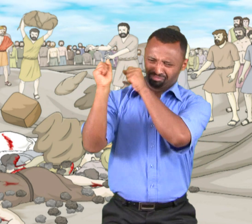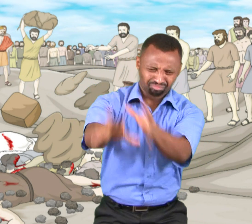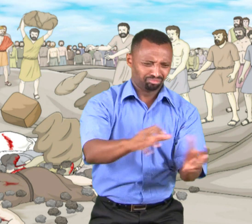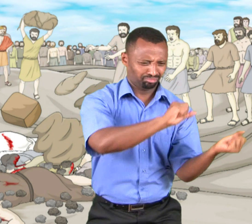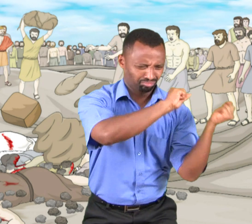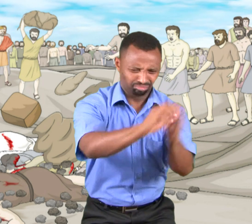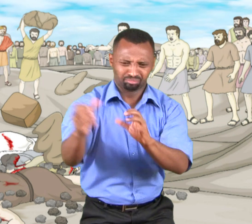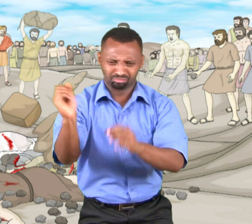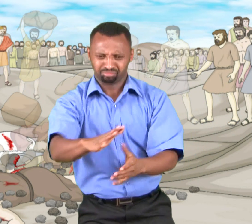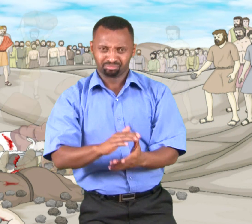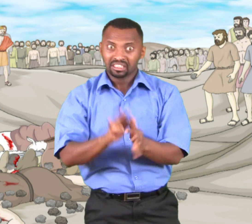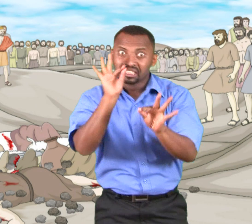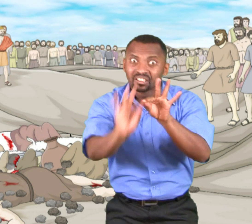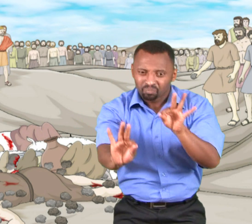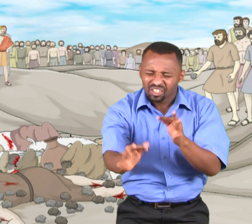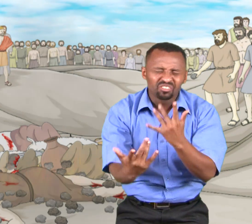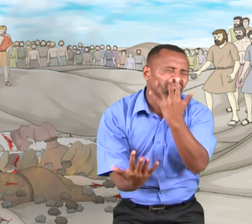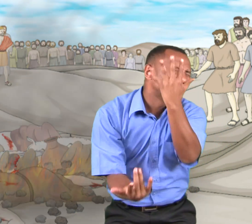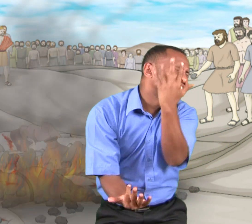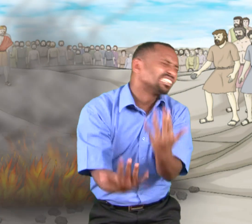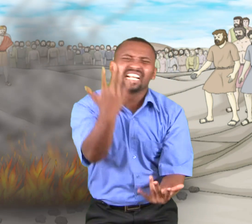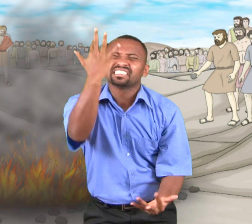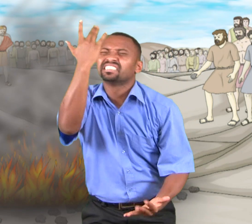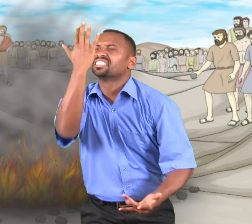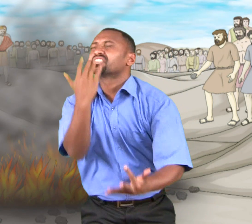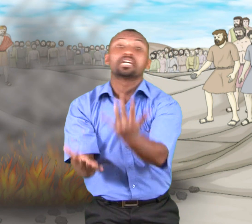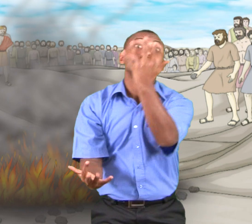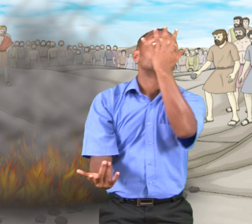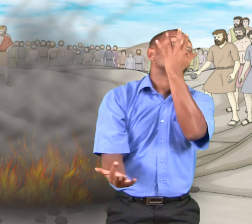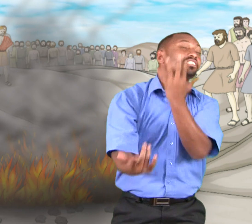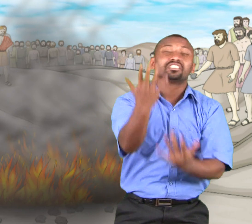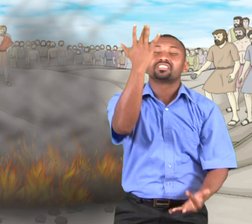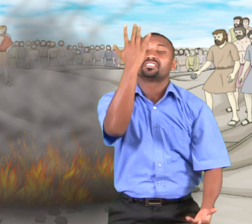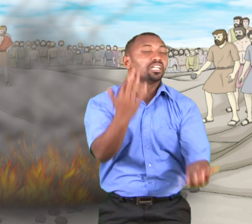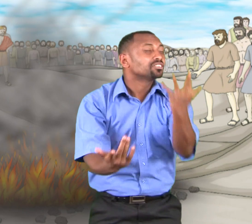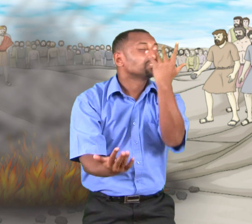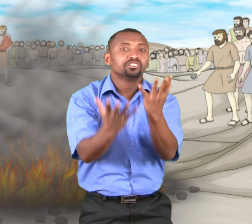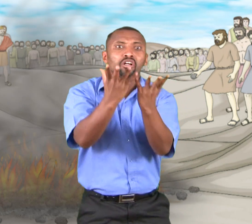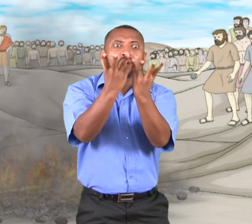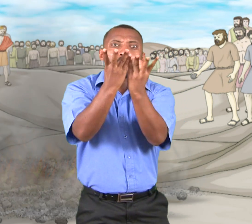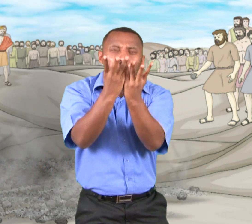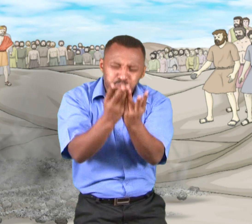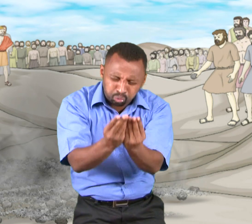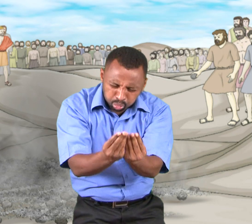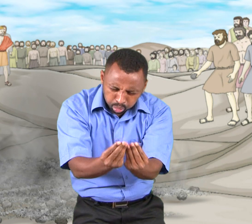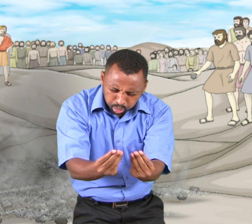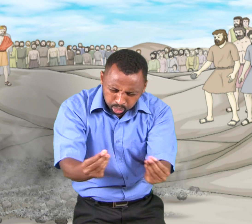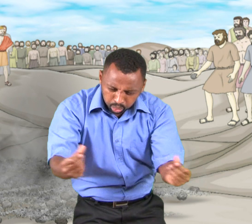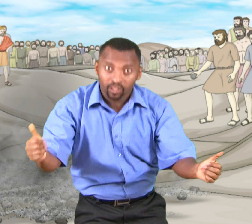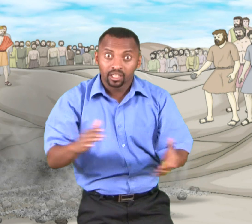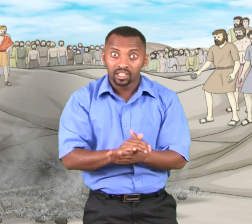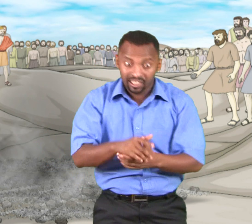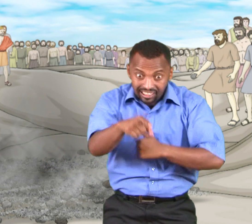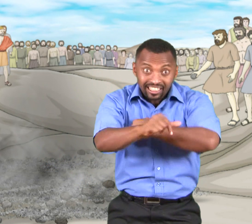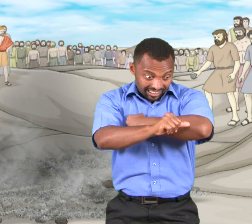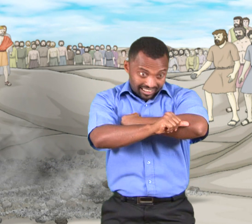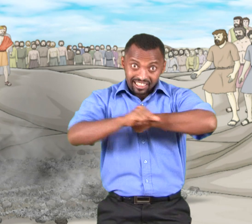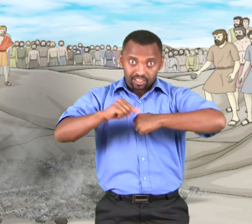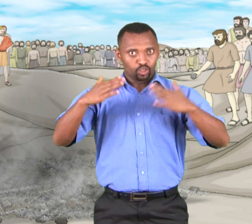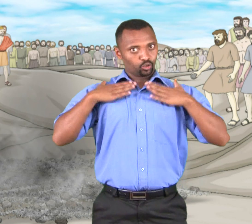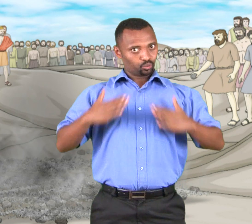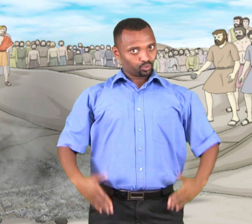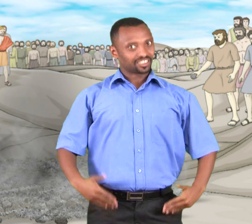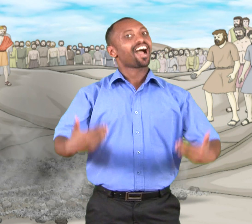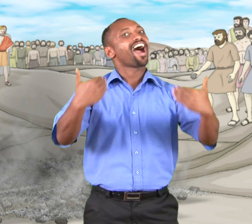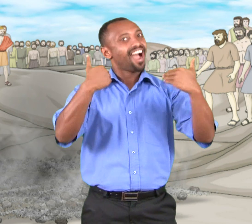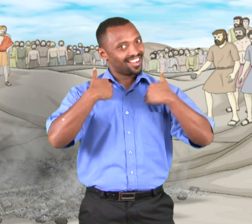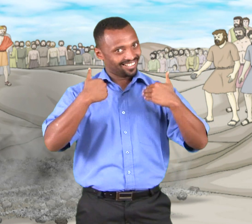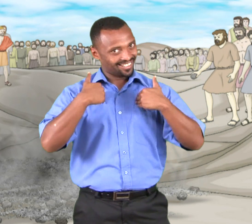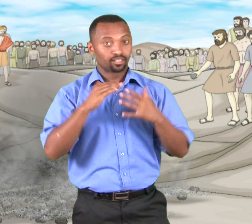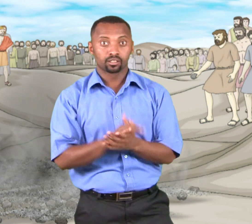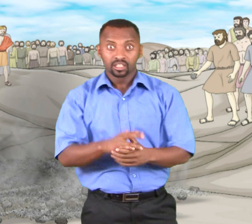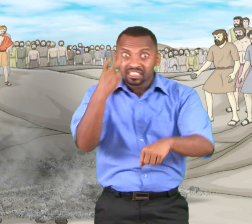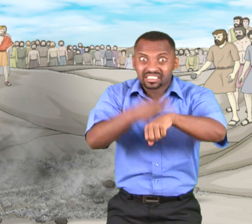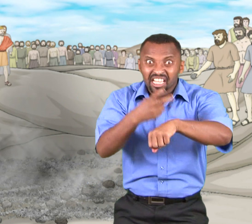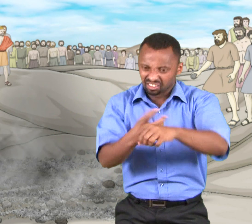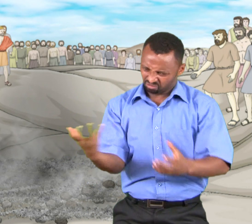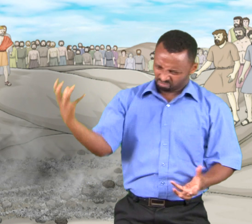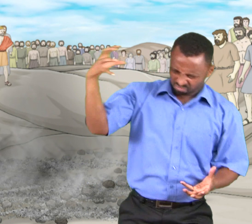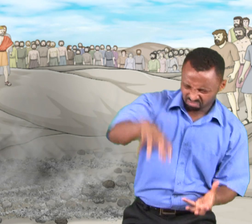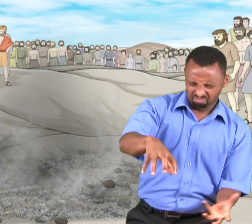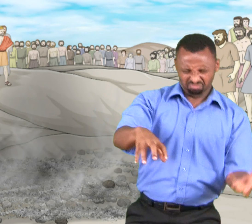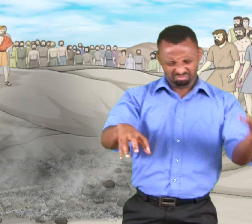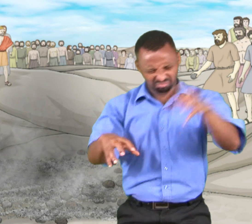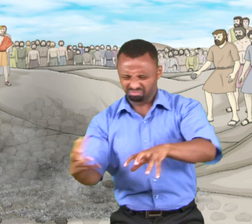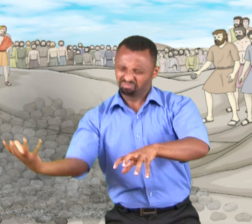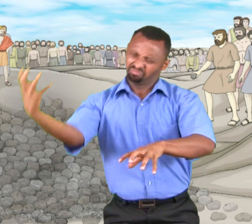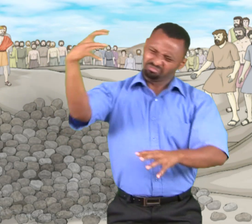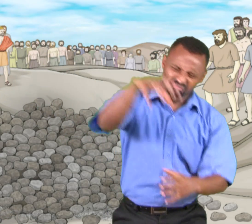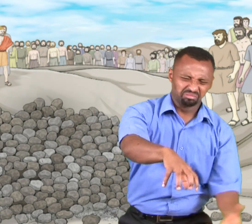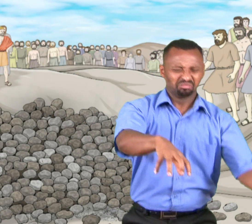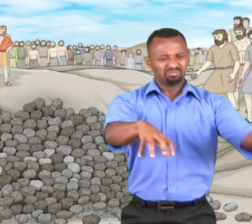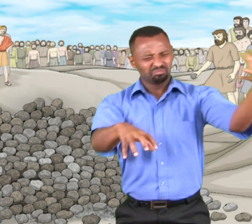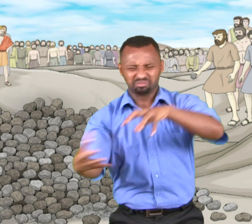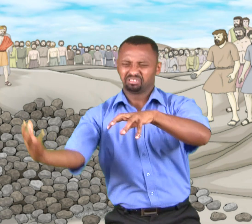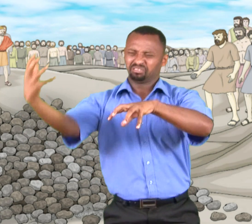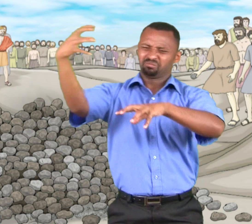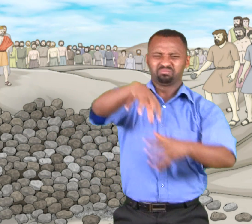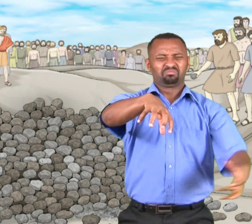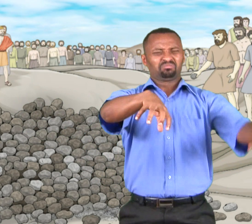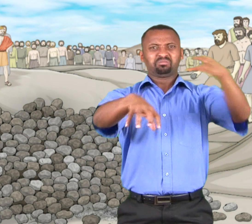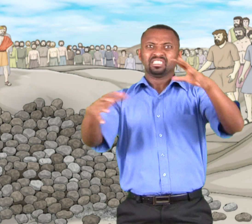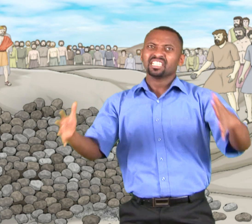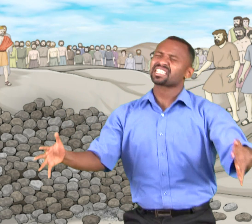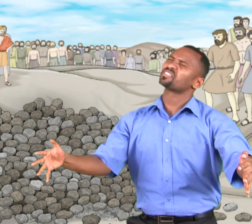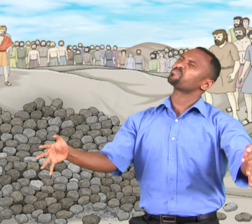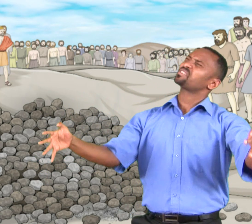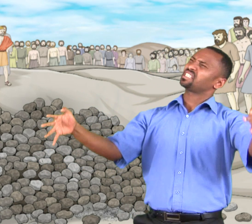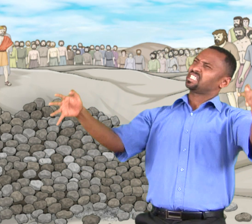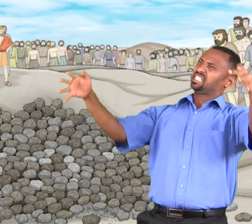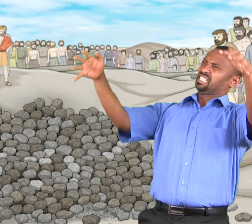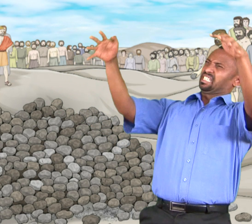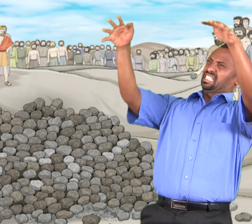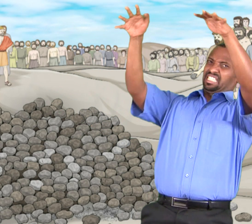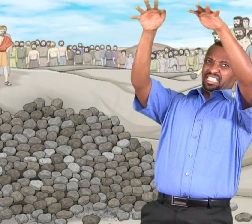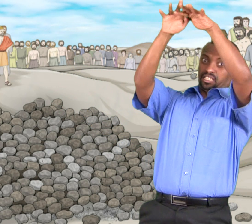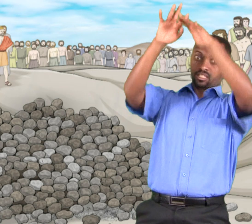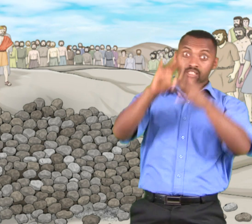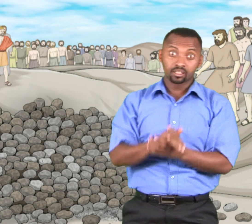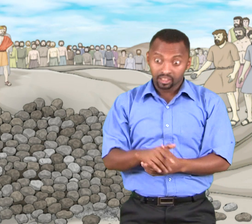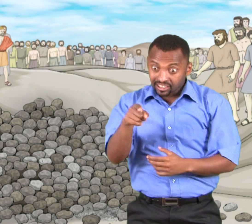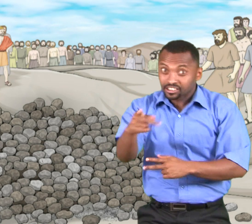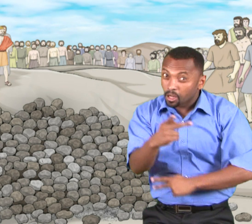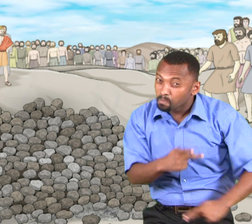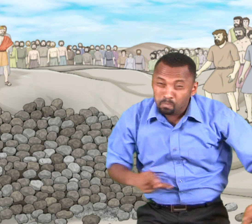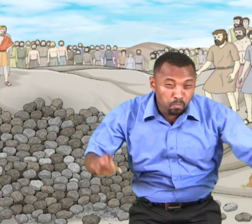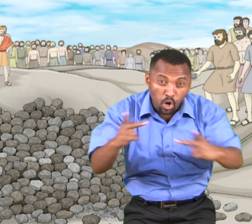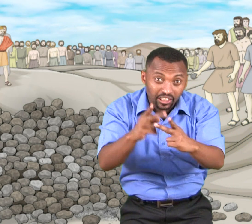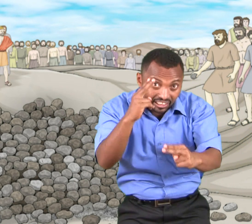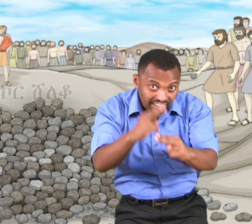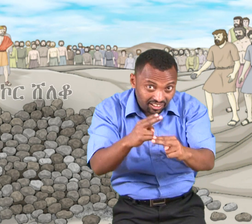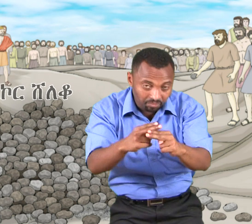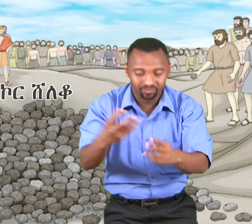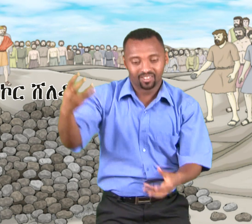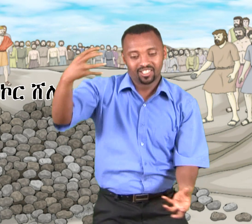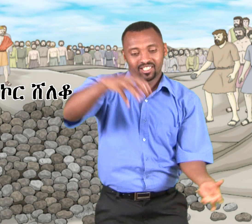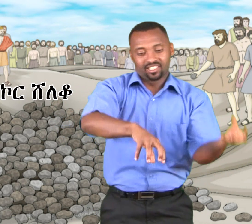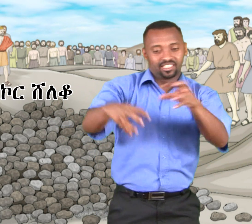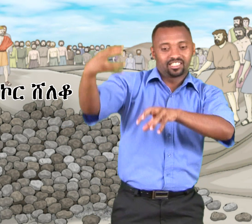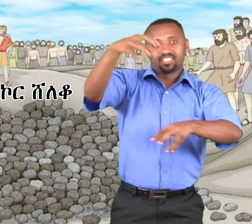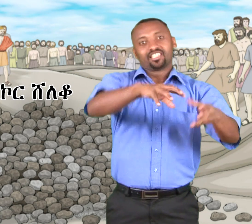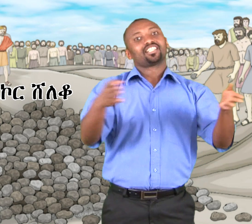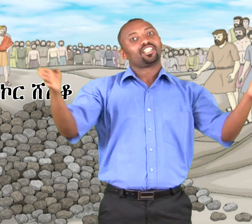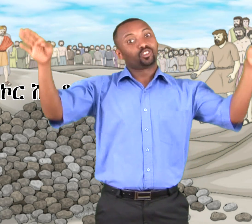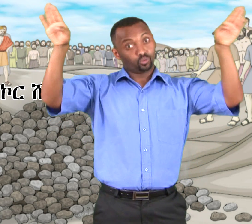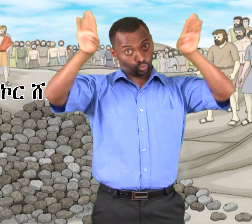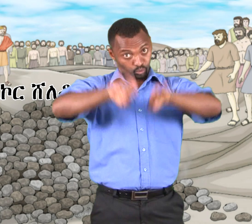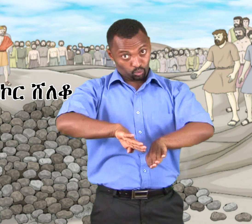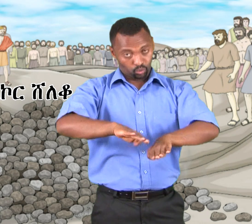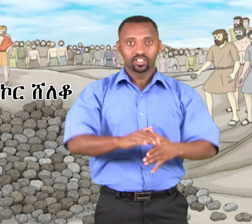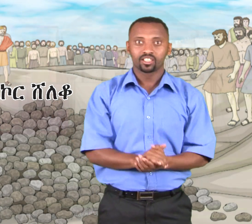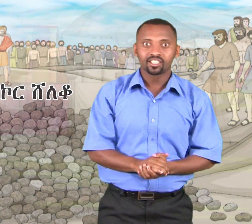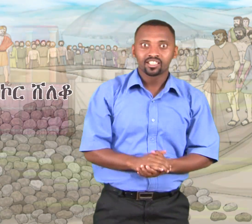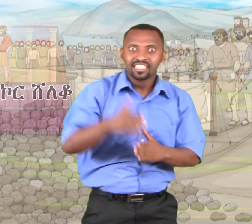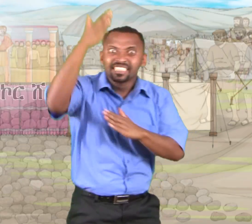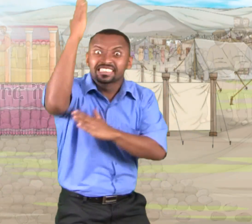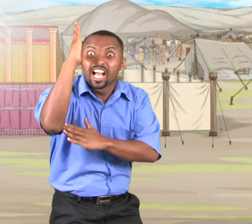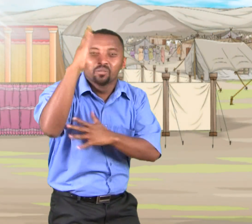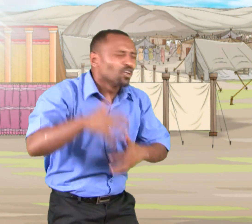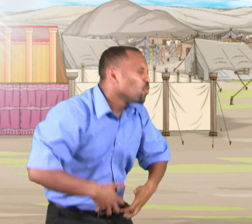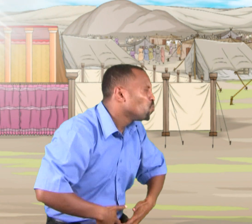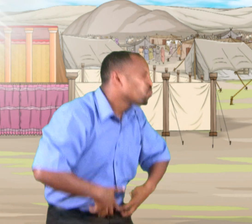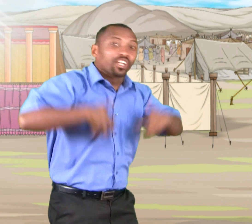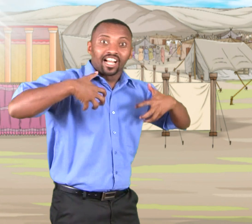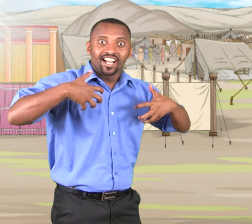Then they stoned the others and burned their bodies. And they heaped over Achan a large pile of rocks that remains to this day. So the LORD turned from His burning anger. Therefore that place is called the Valley of Achor to this day.